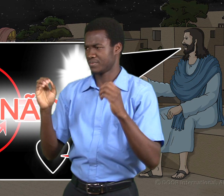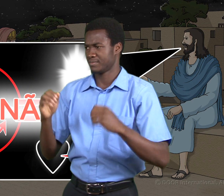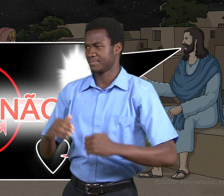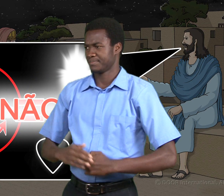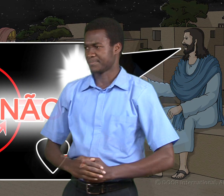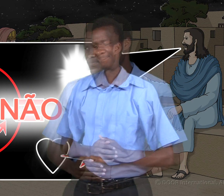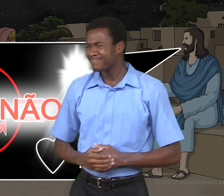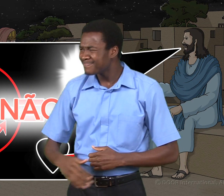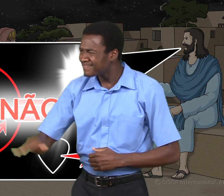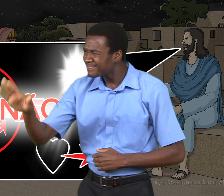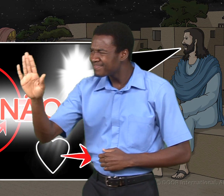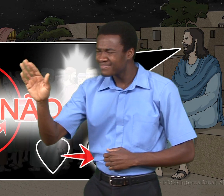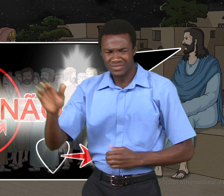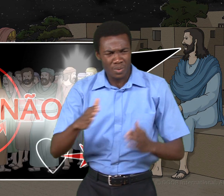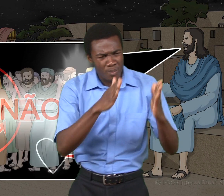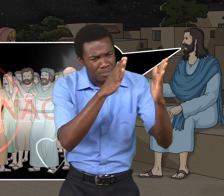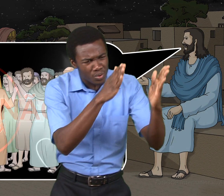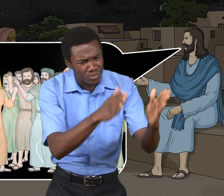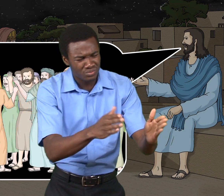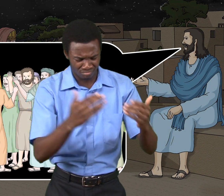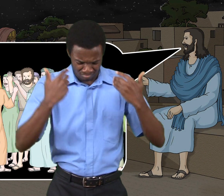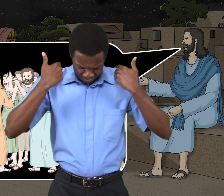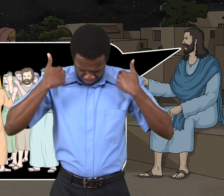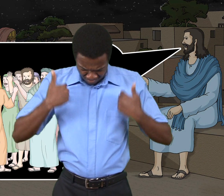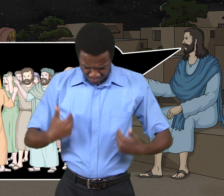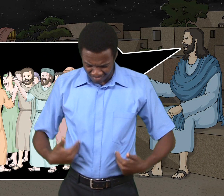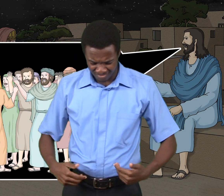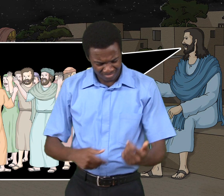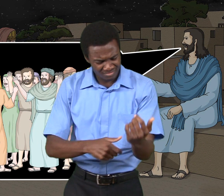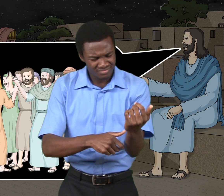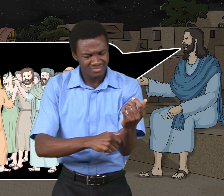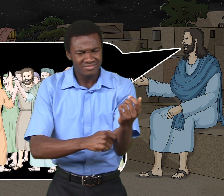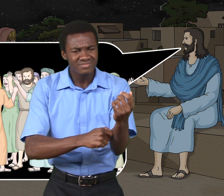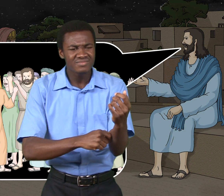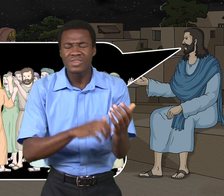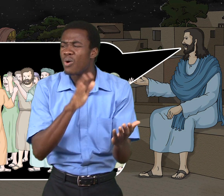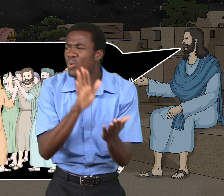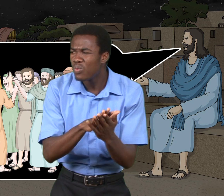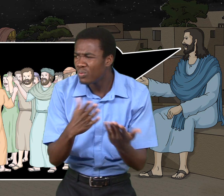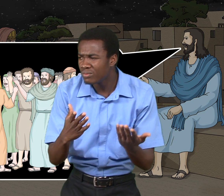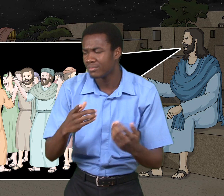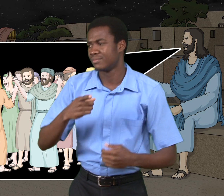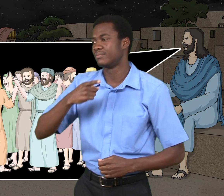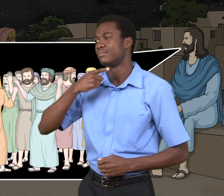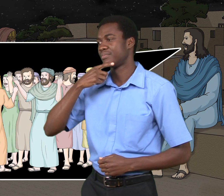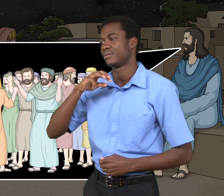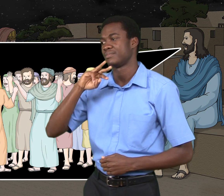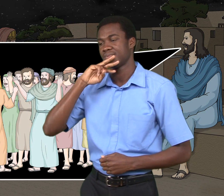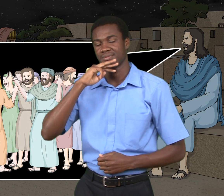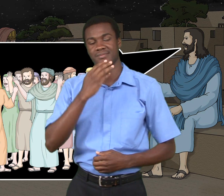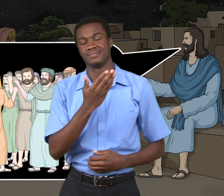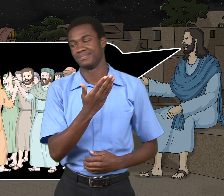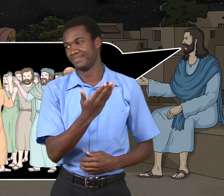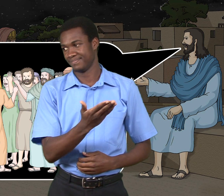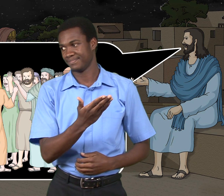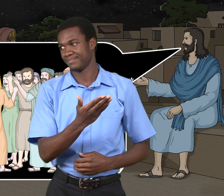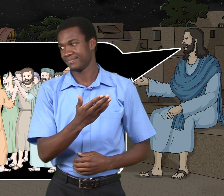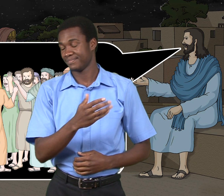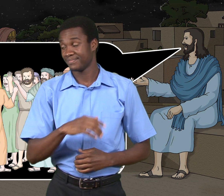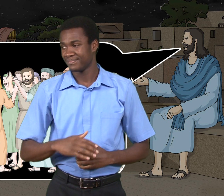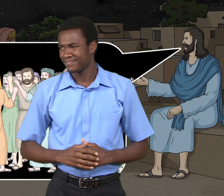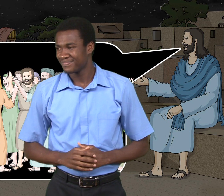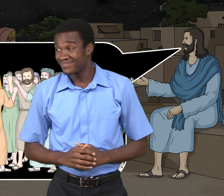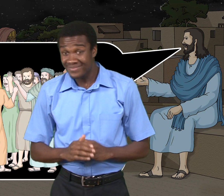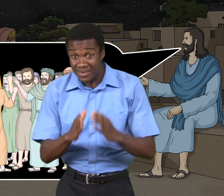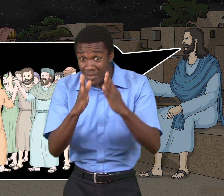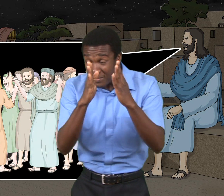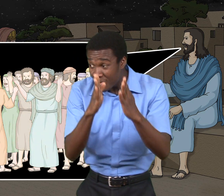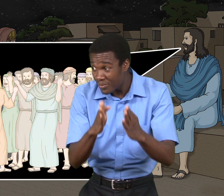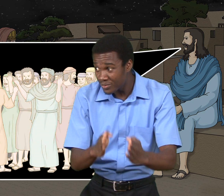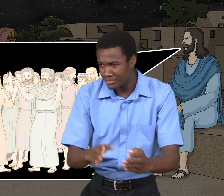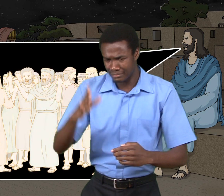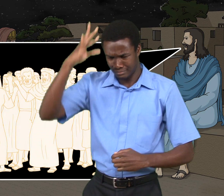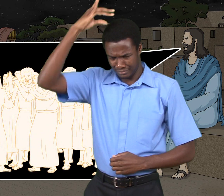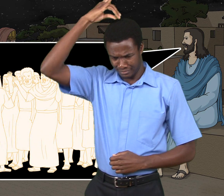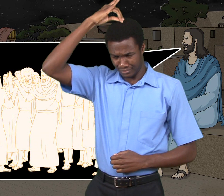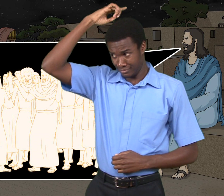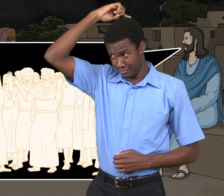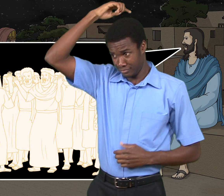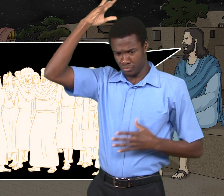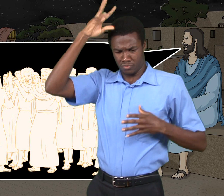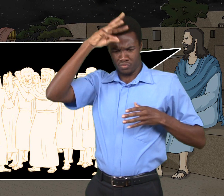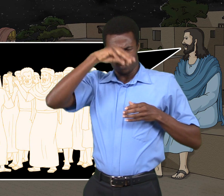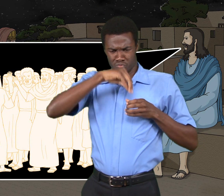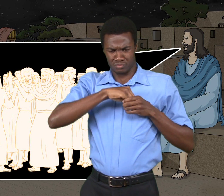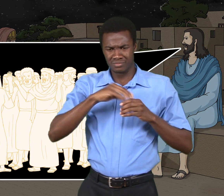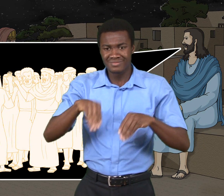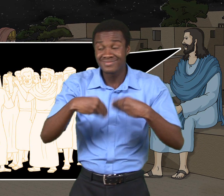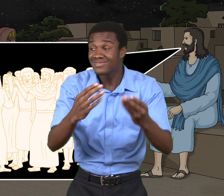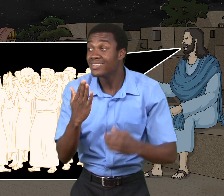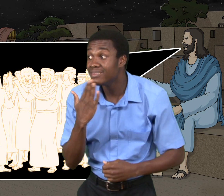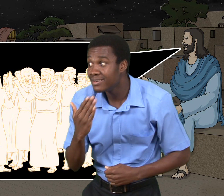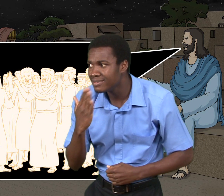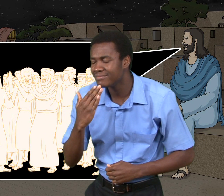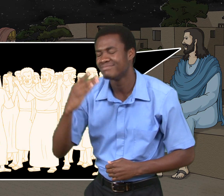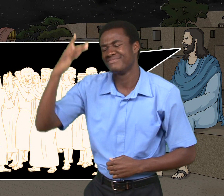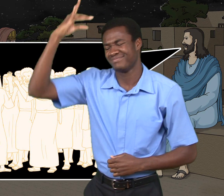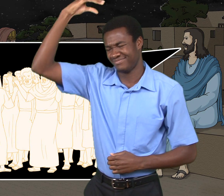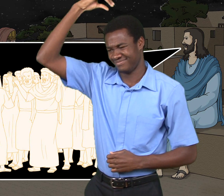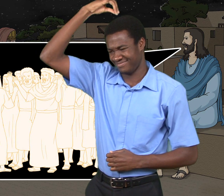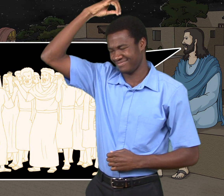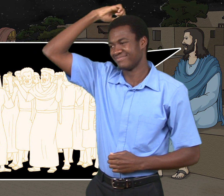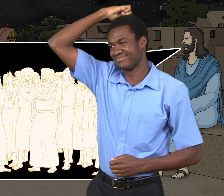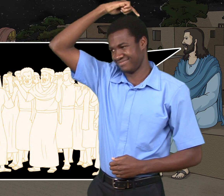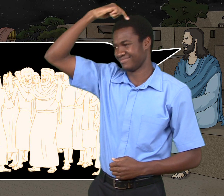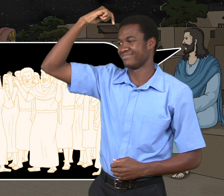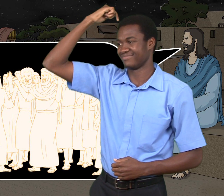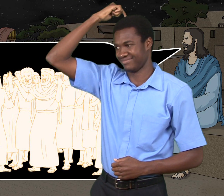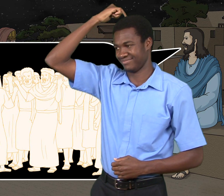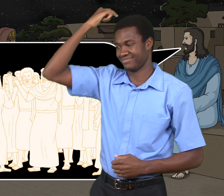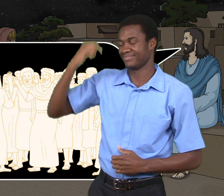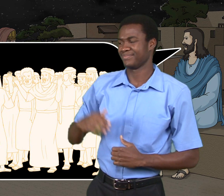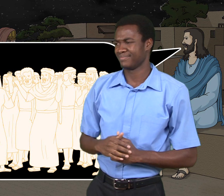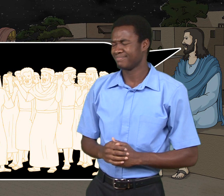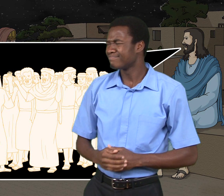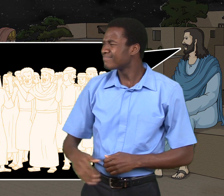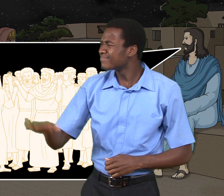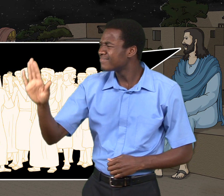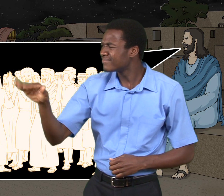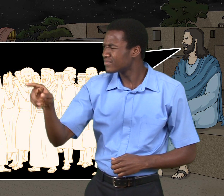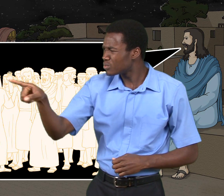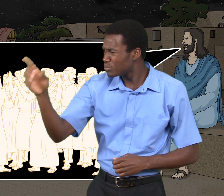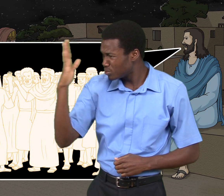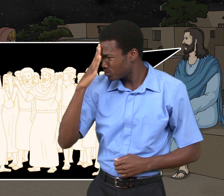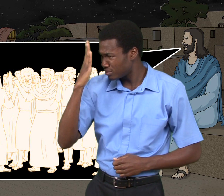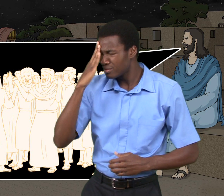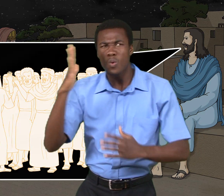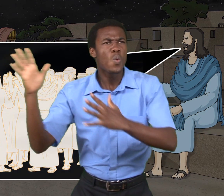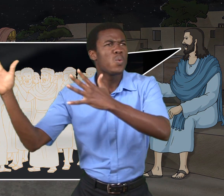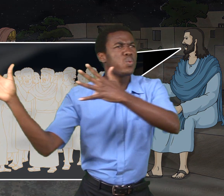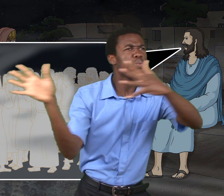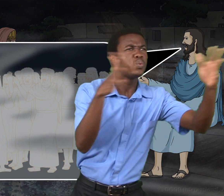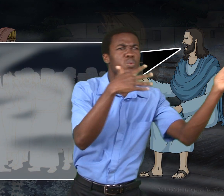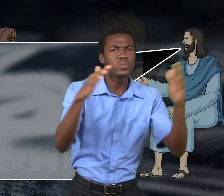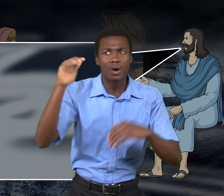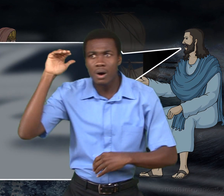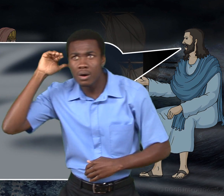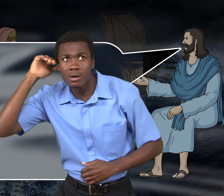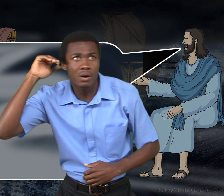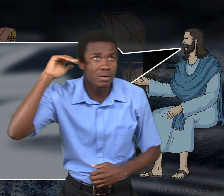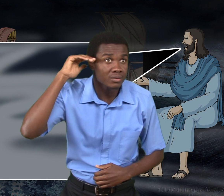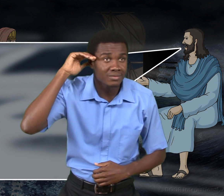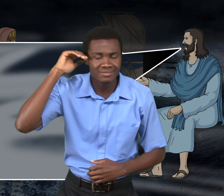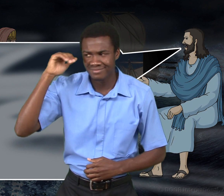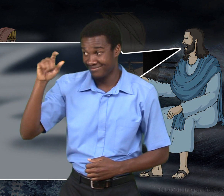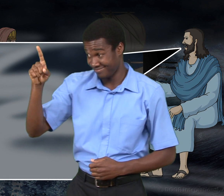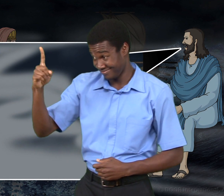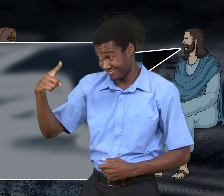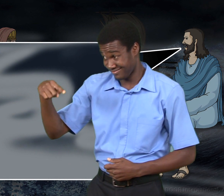Flesh is born of flesh, but spirit is born of the Spirit. Do not be amazed that I said, ‘You must be born again.’